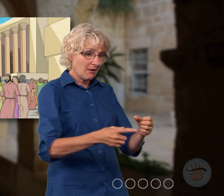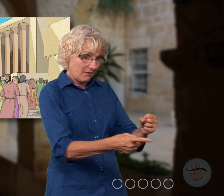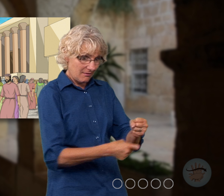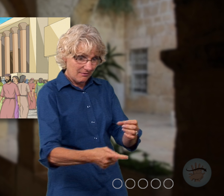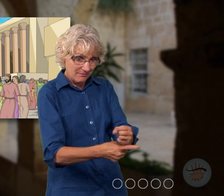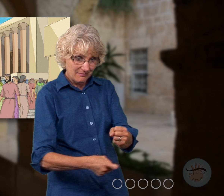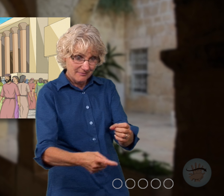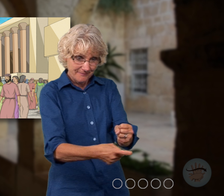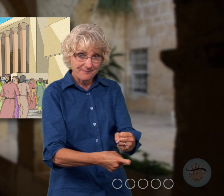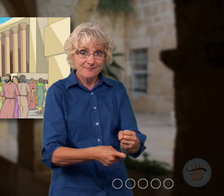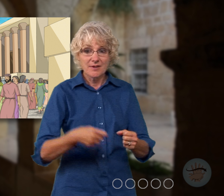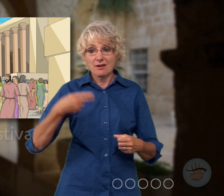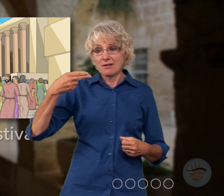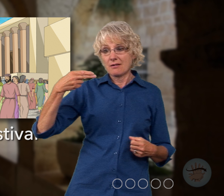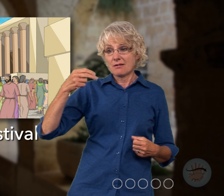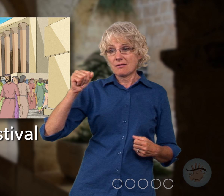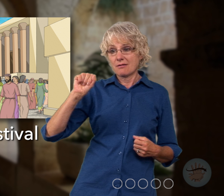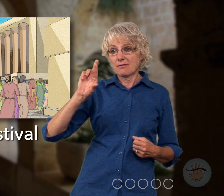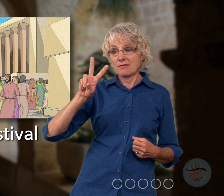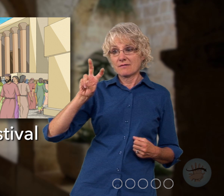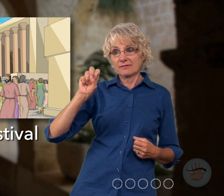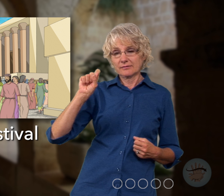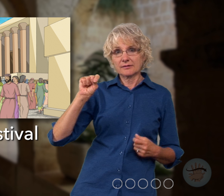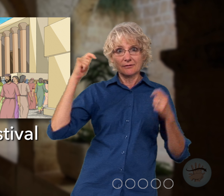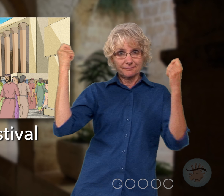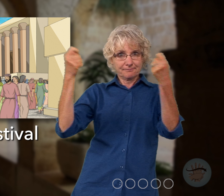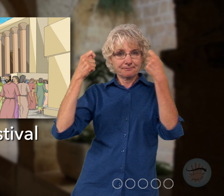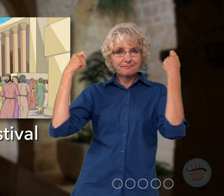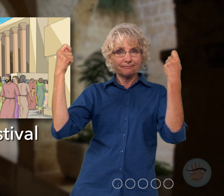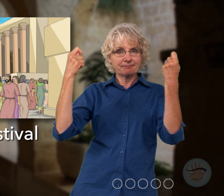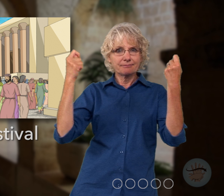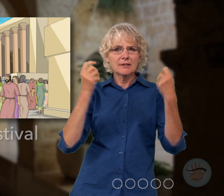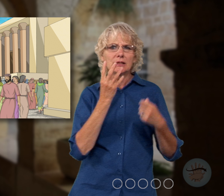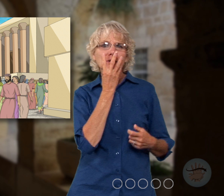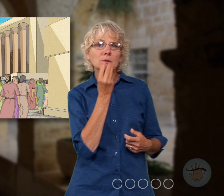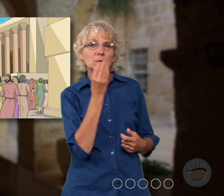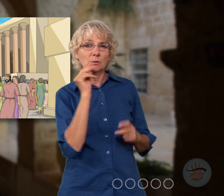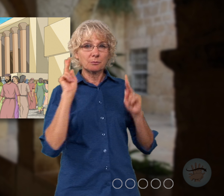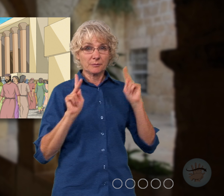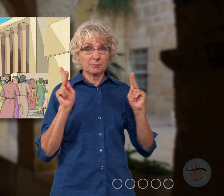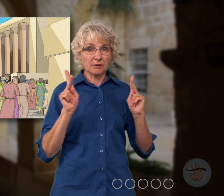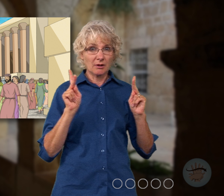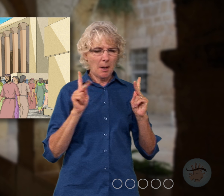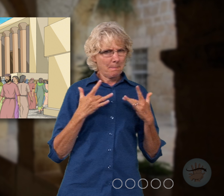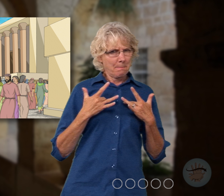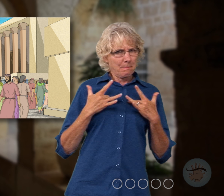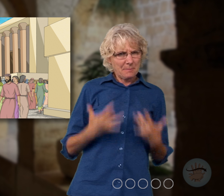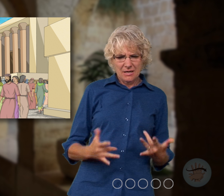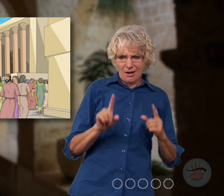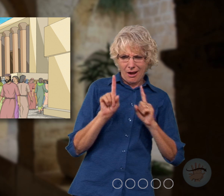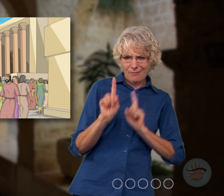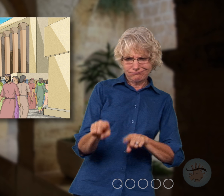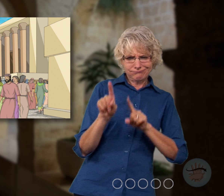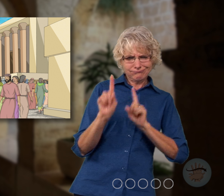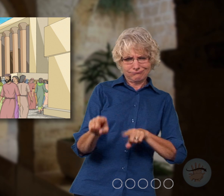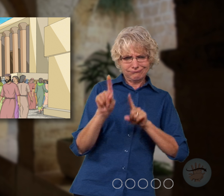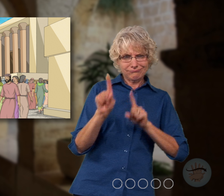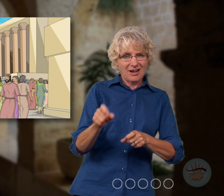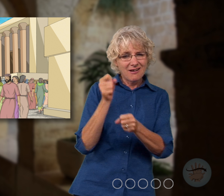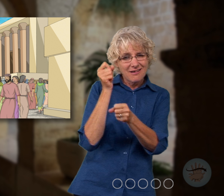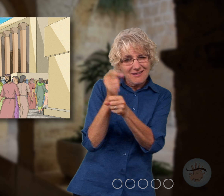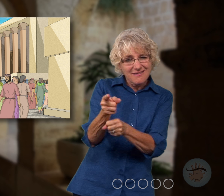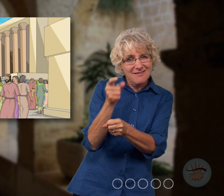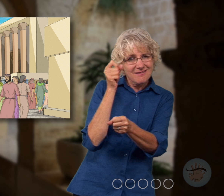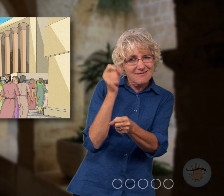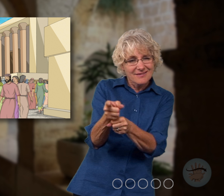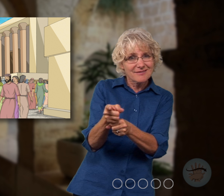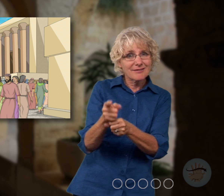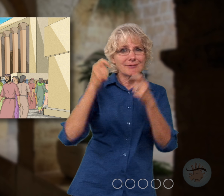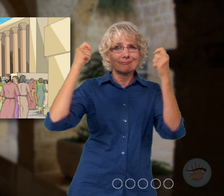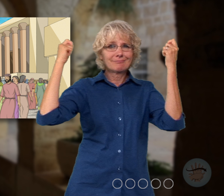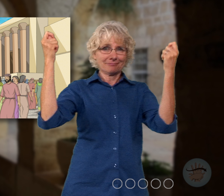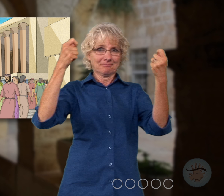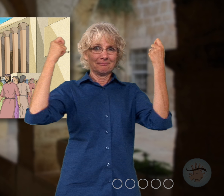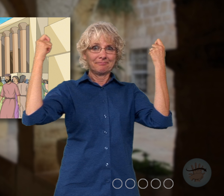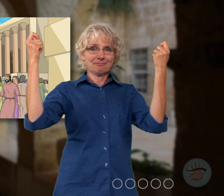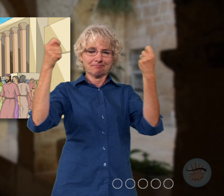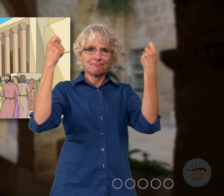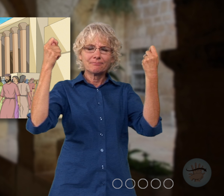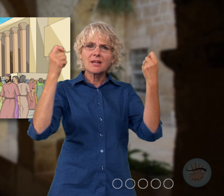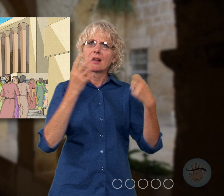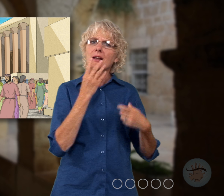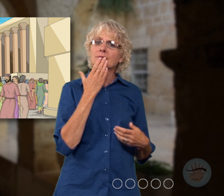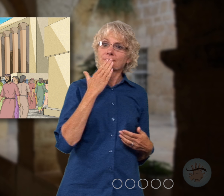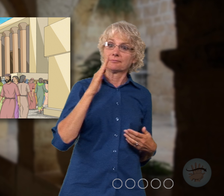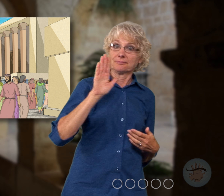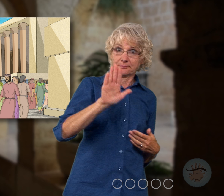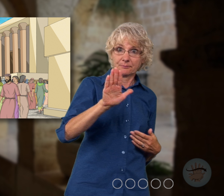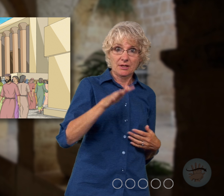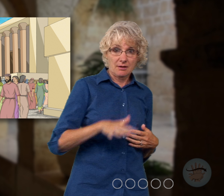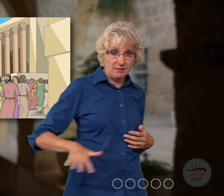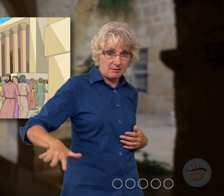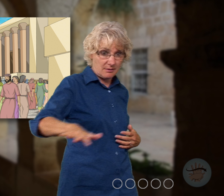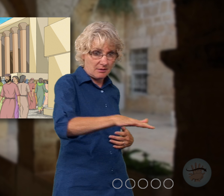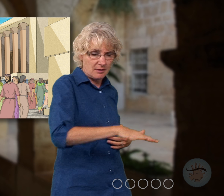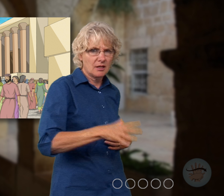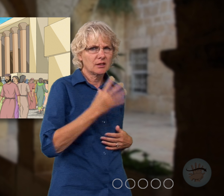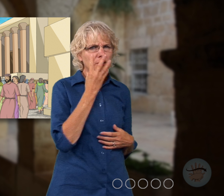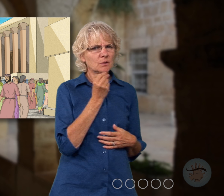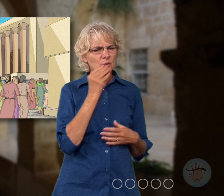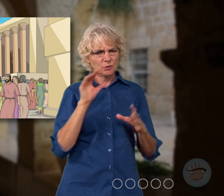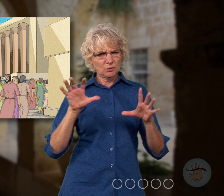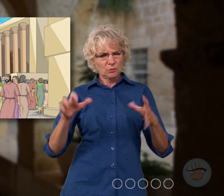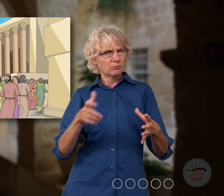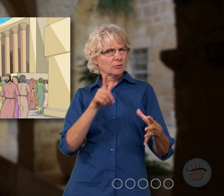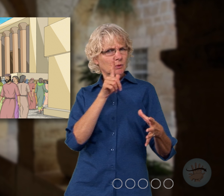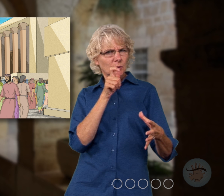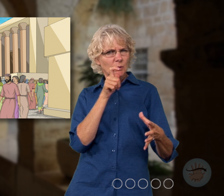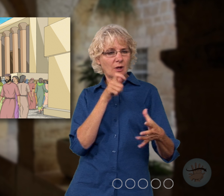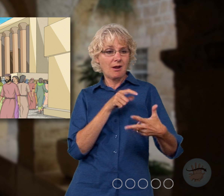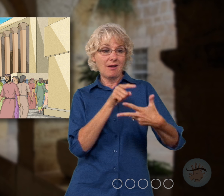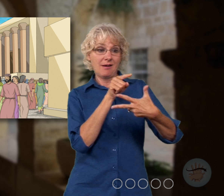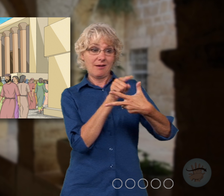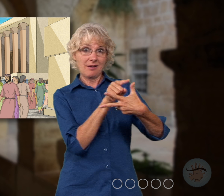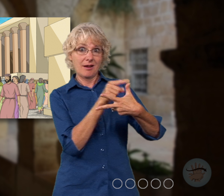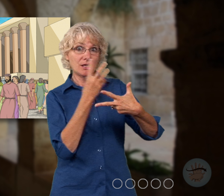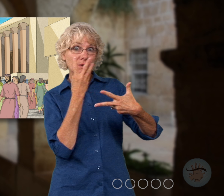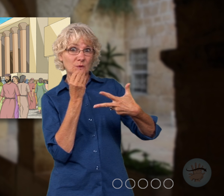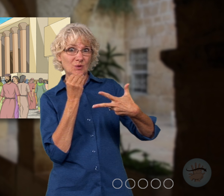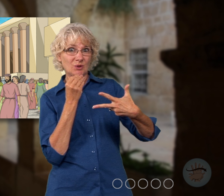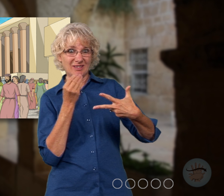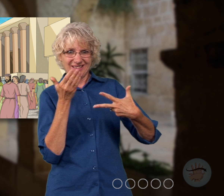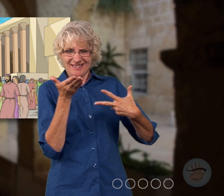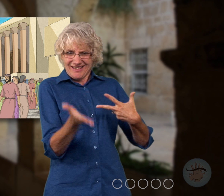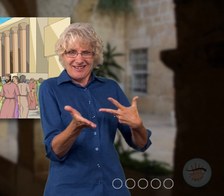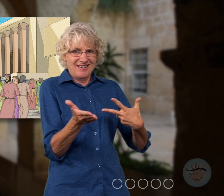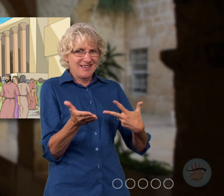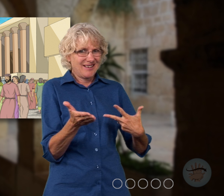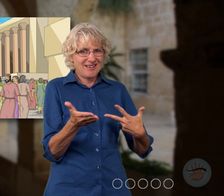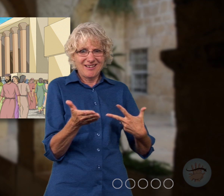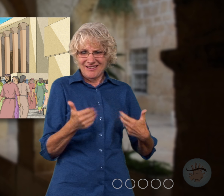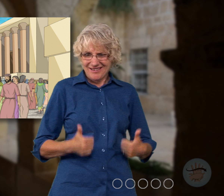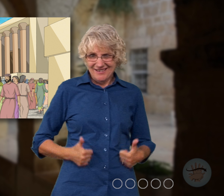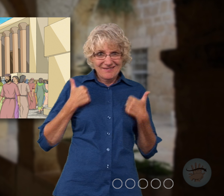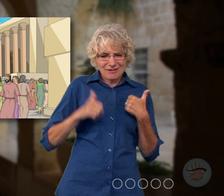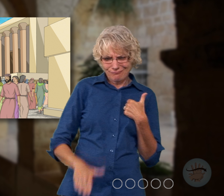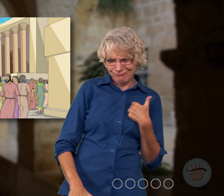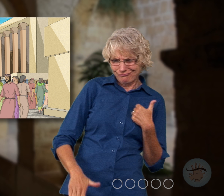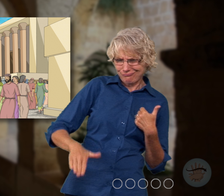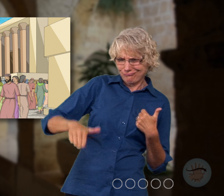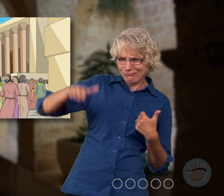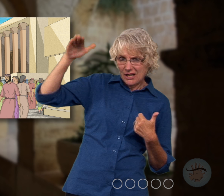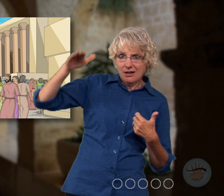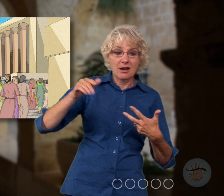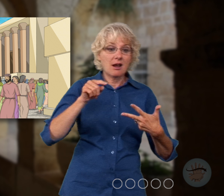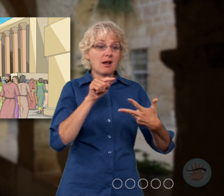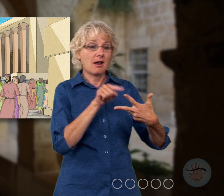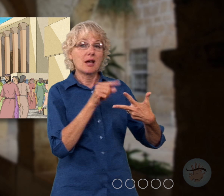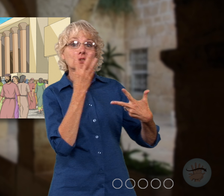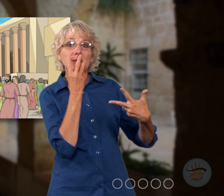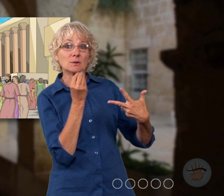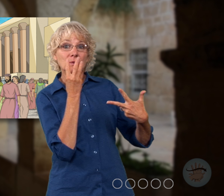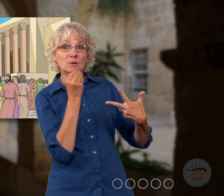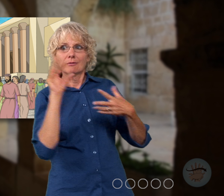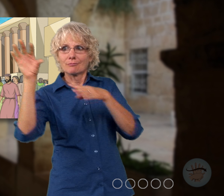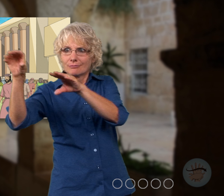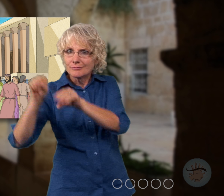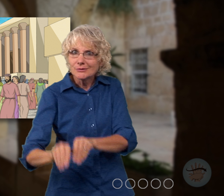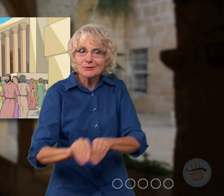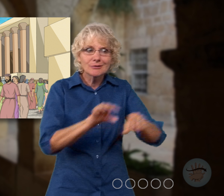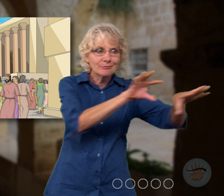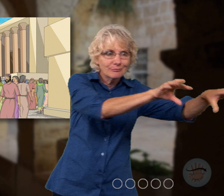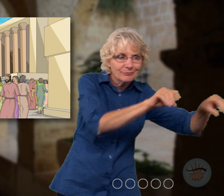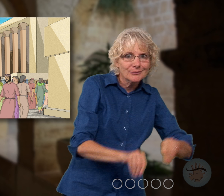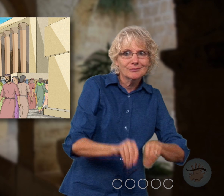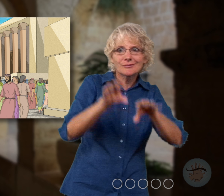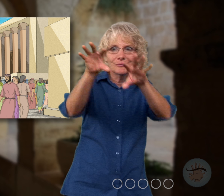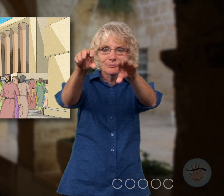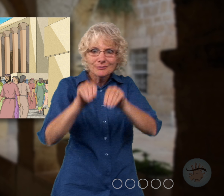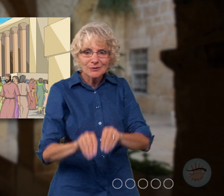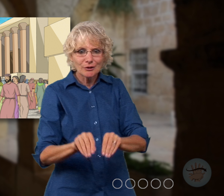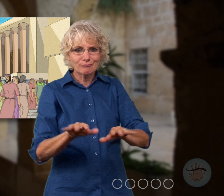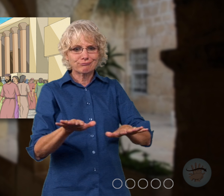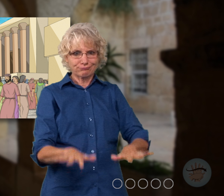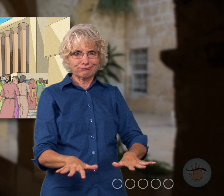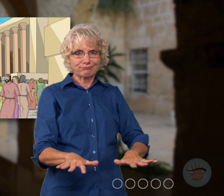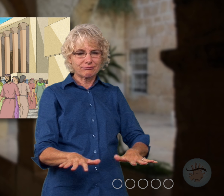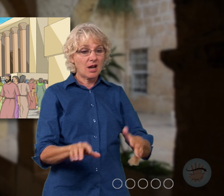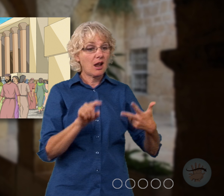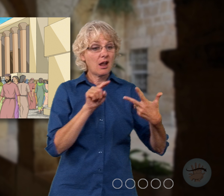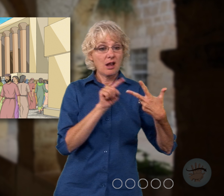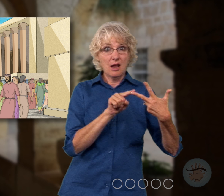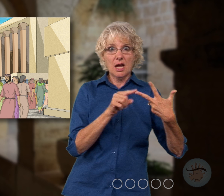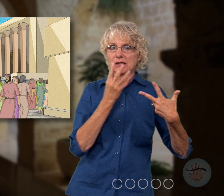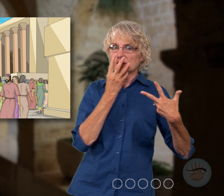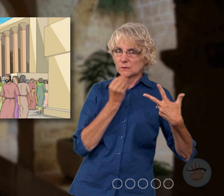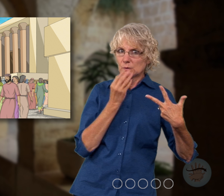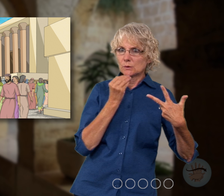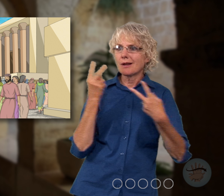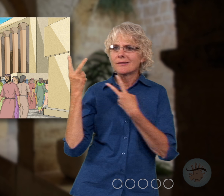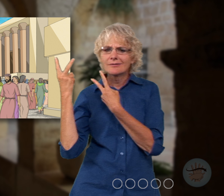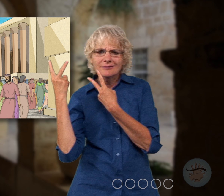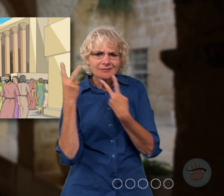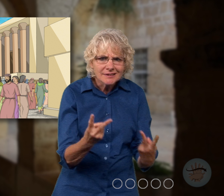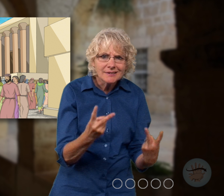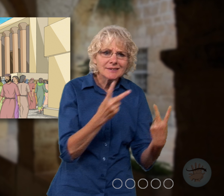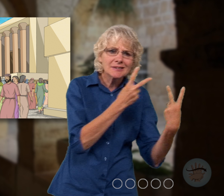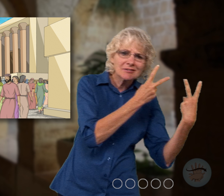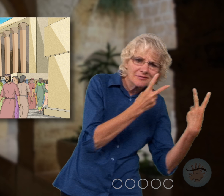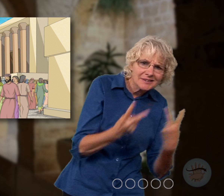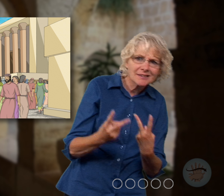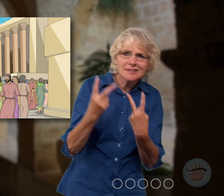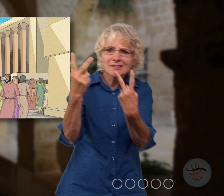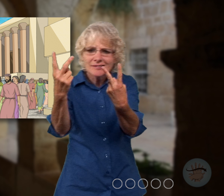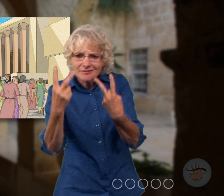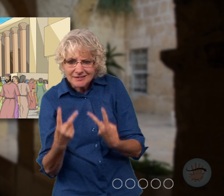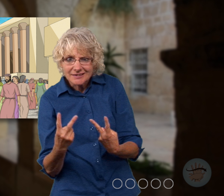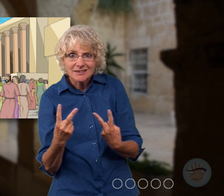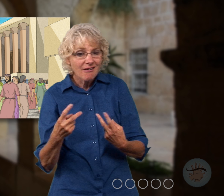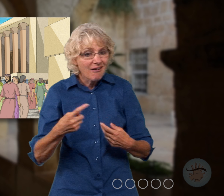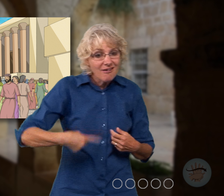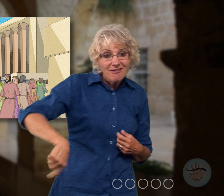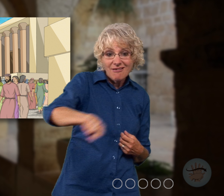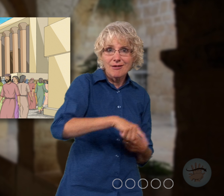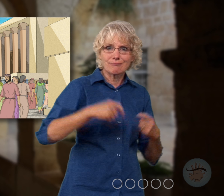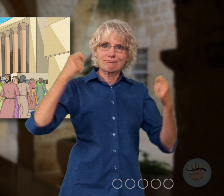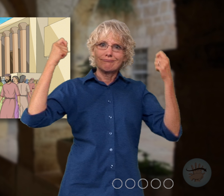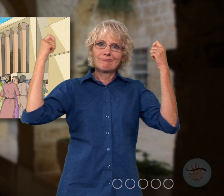residents of Mesopotamia, Judea and Cappadocia, Pontus and Asia, Phrygia and Pamphylia, Egypt and the parts of Libya near Cyrene; visitors from Rome, both Jews and converts to Judaism;